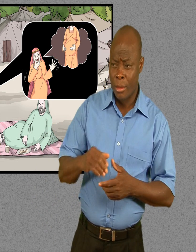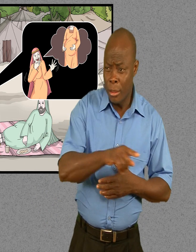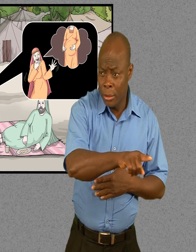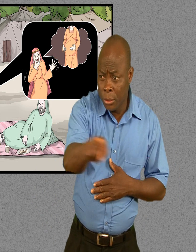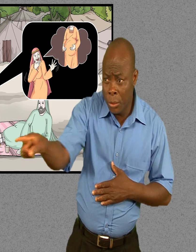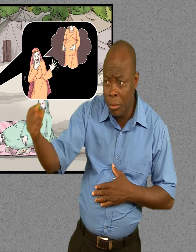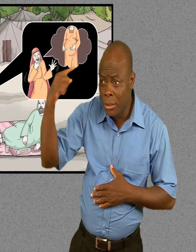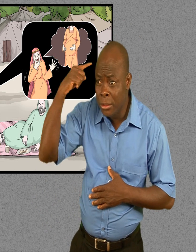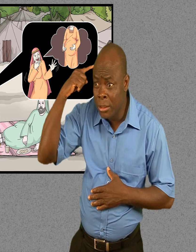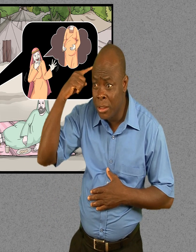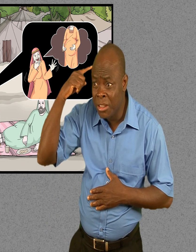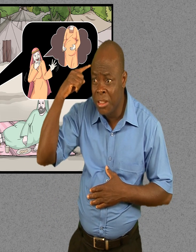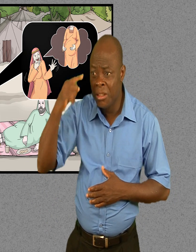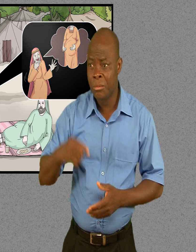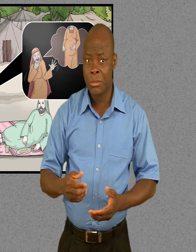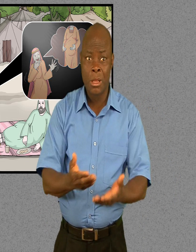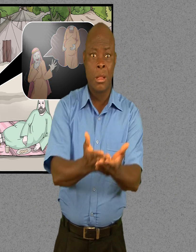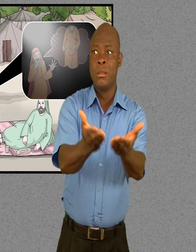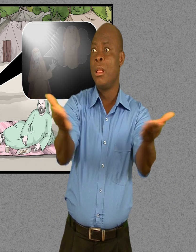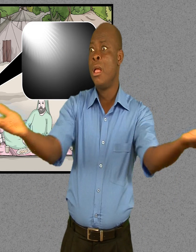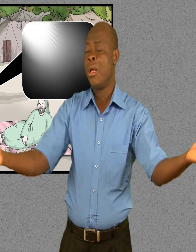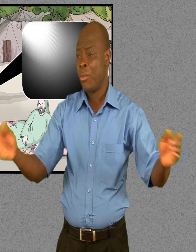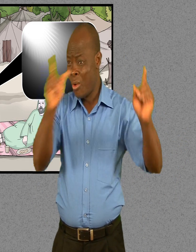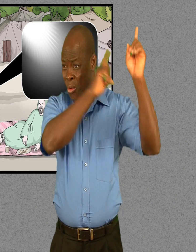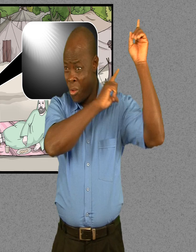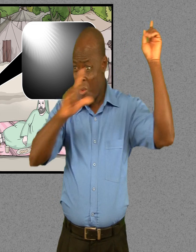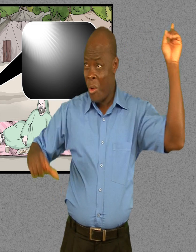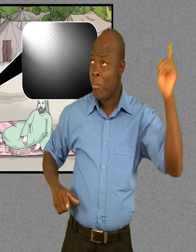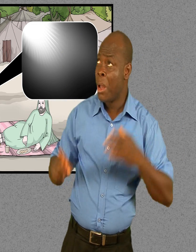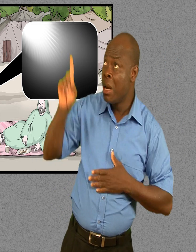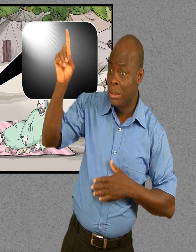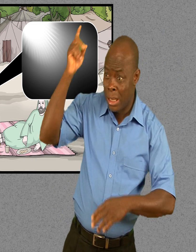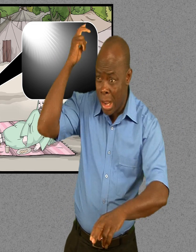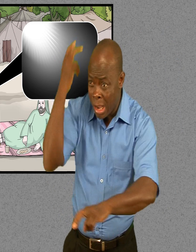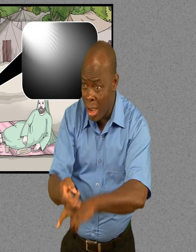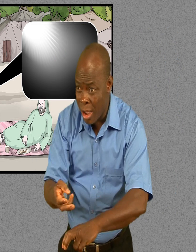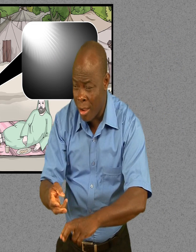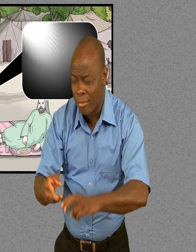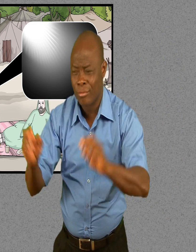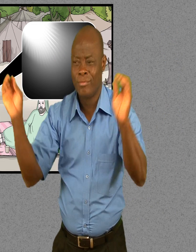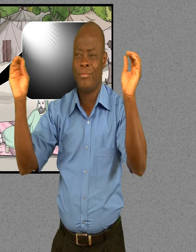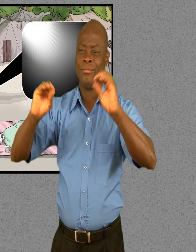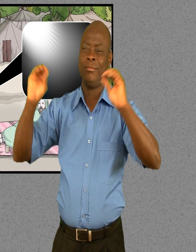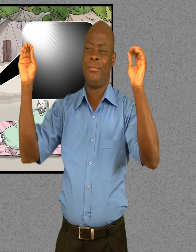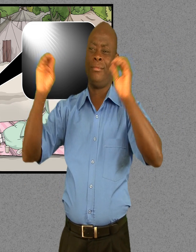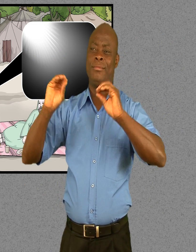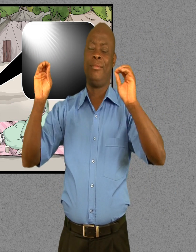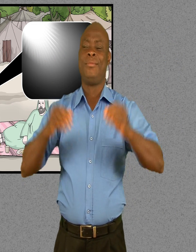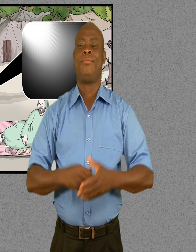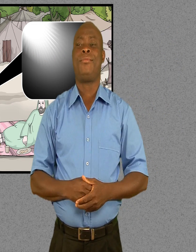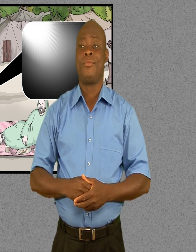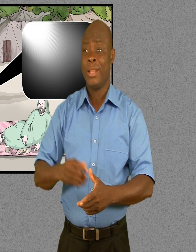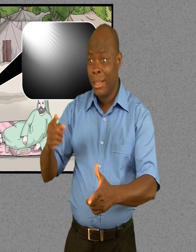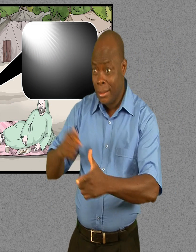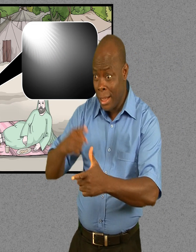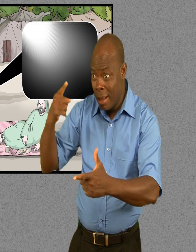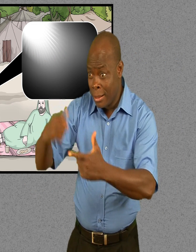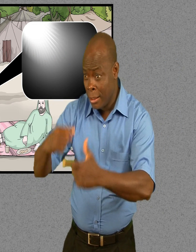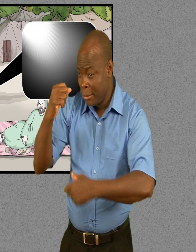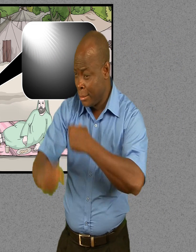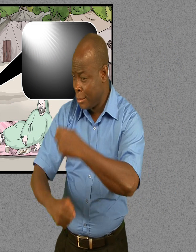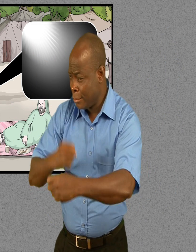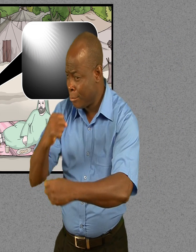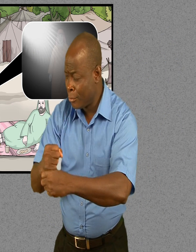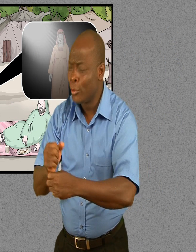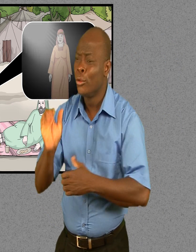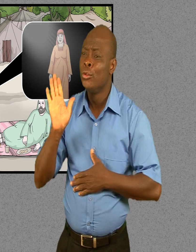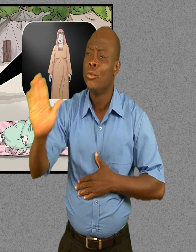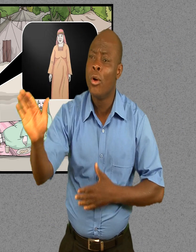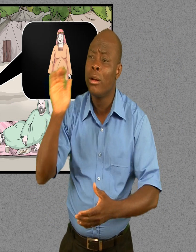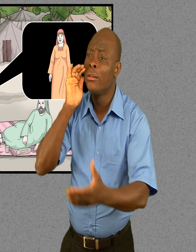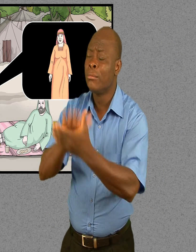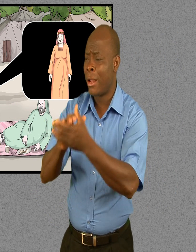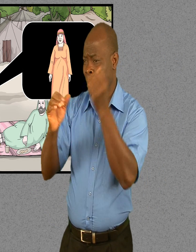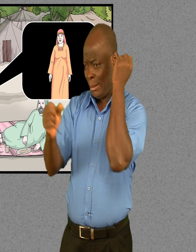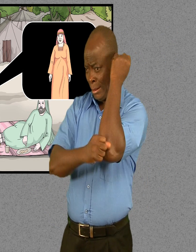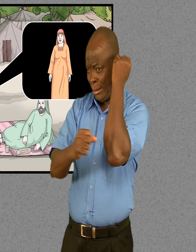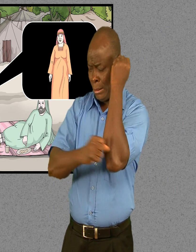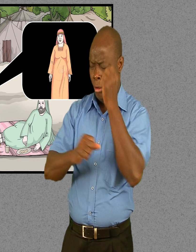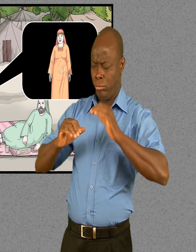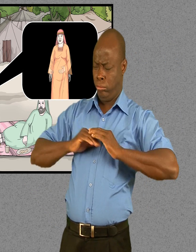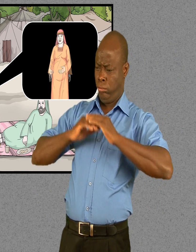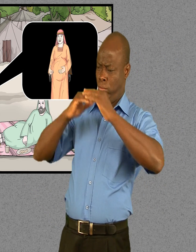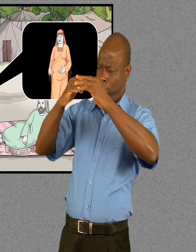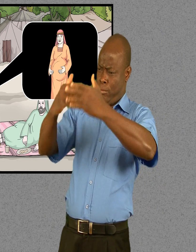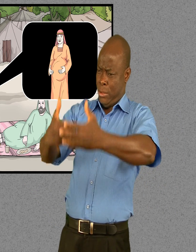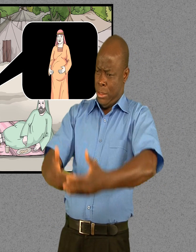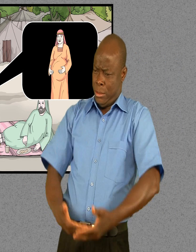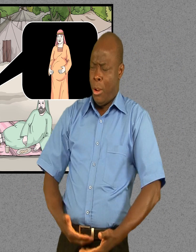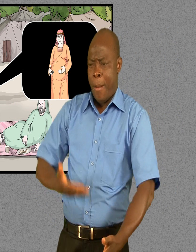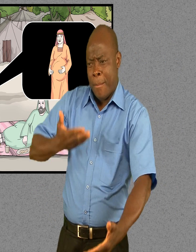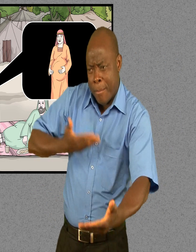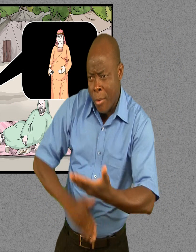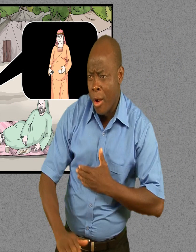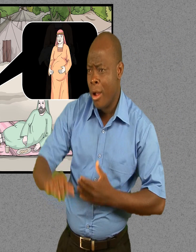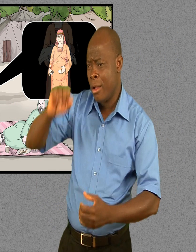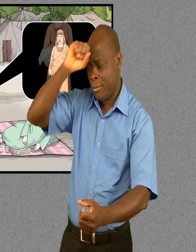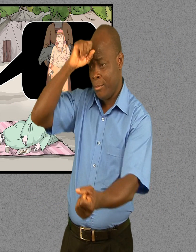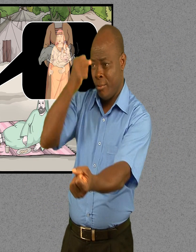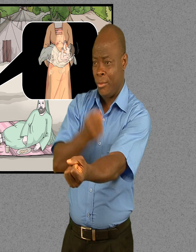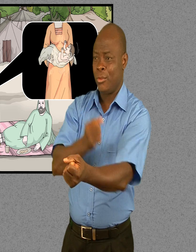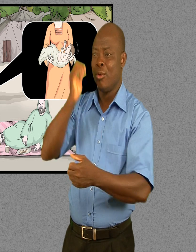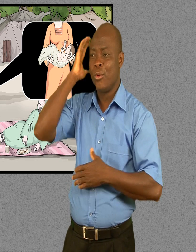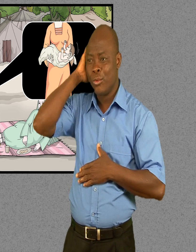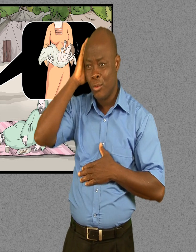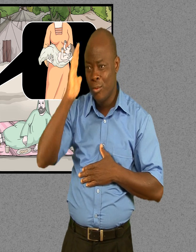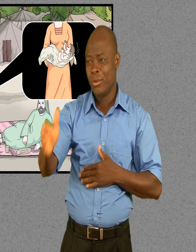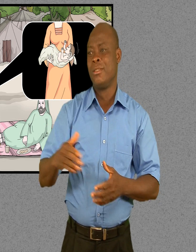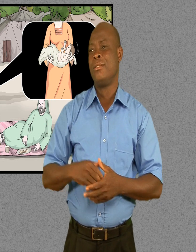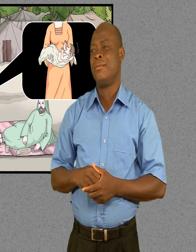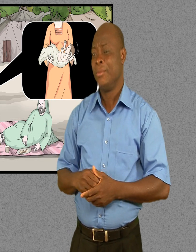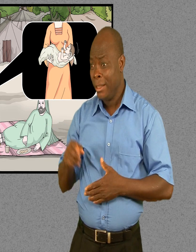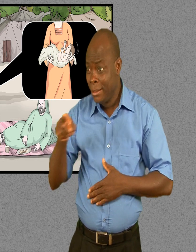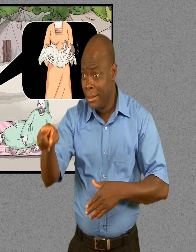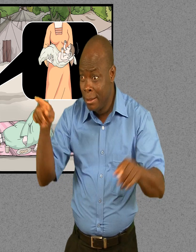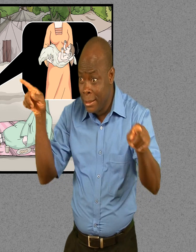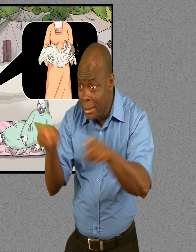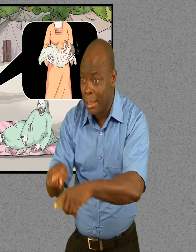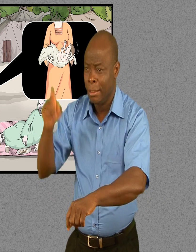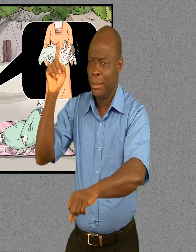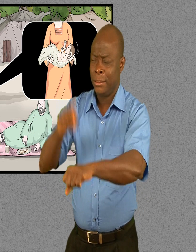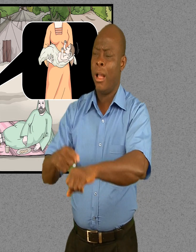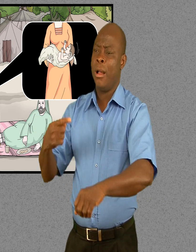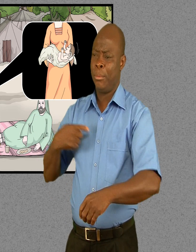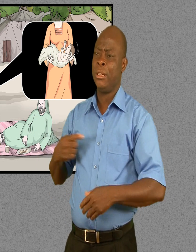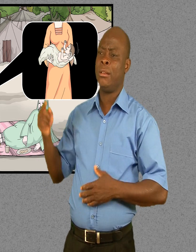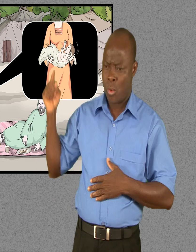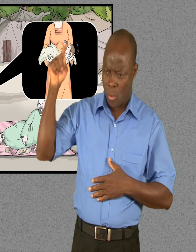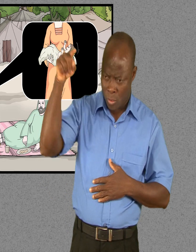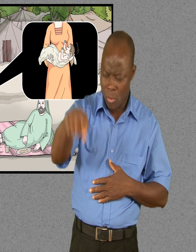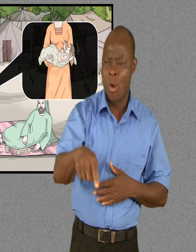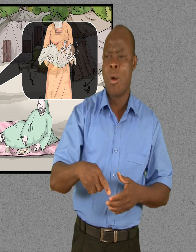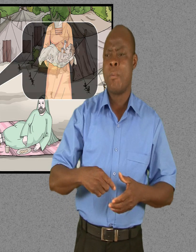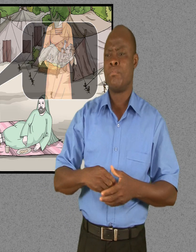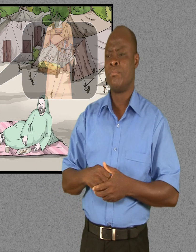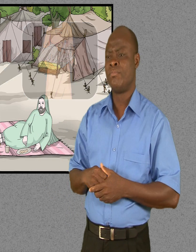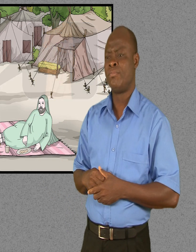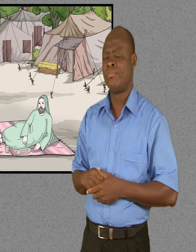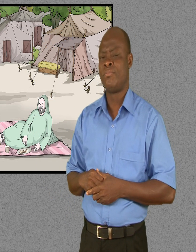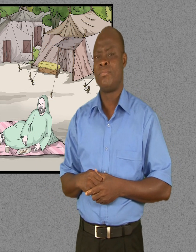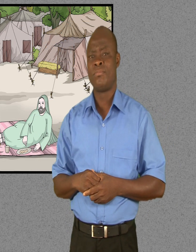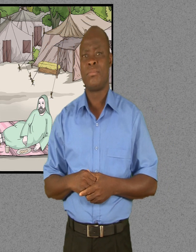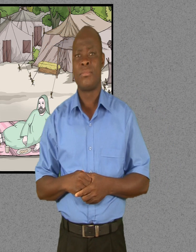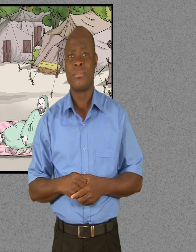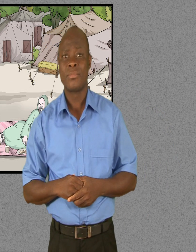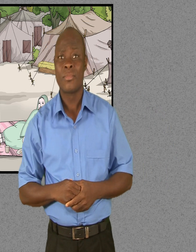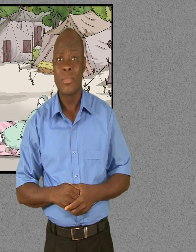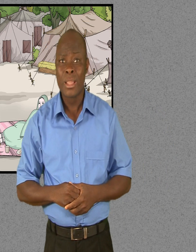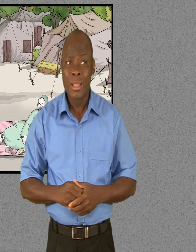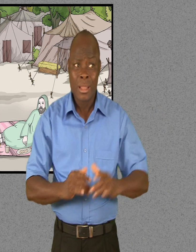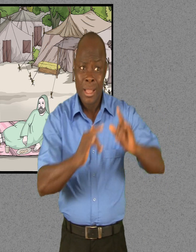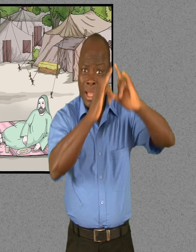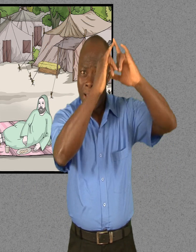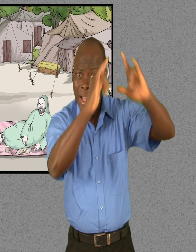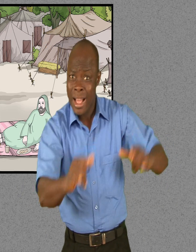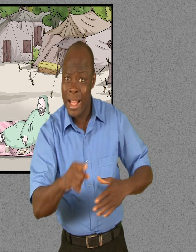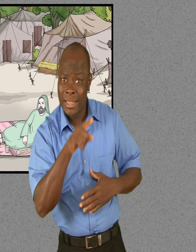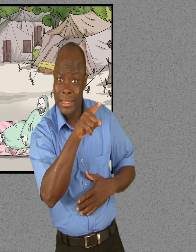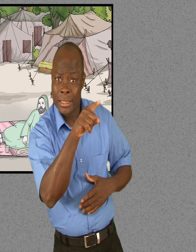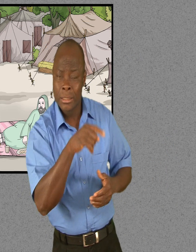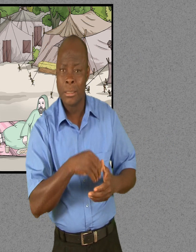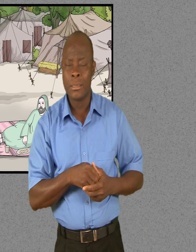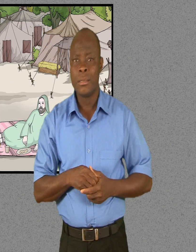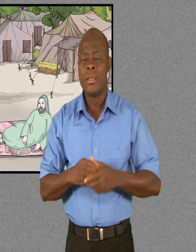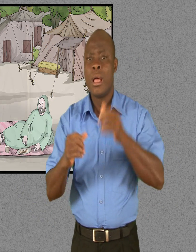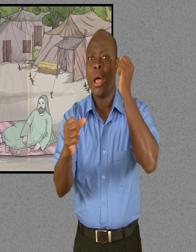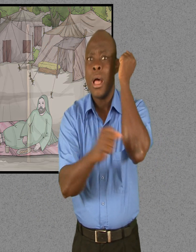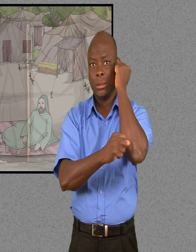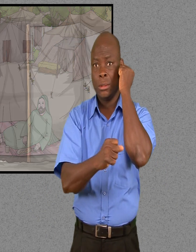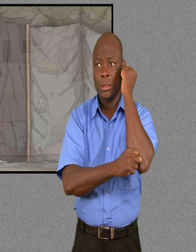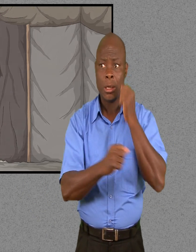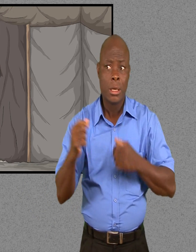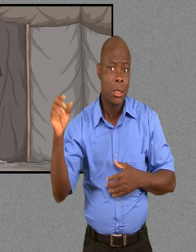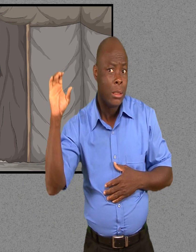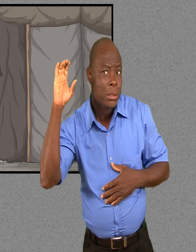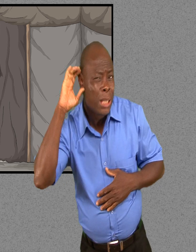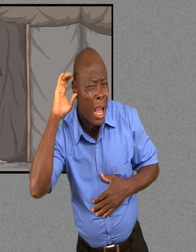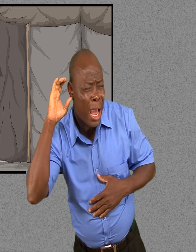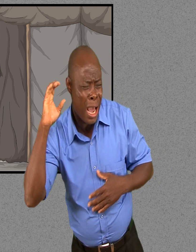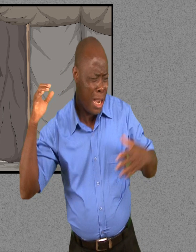Is anything too difficult for the LORD? At the appointed time I will return to you—in about a year—and Sarah will have a son.”